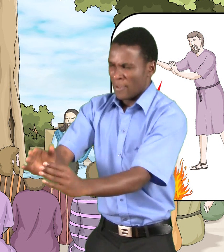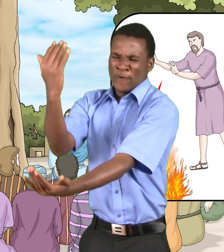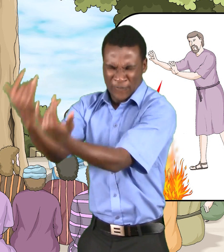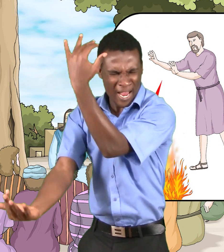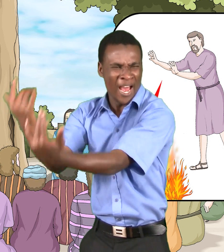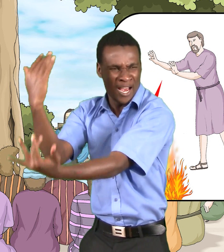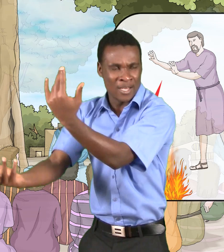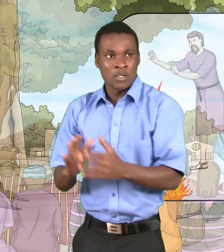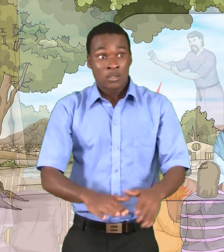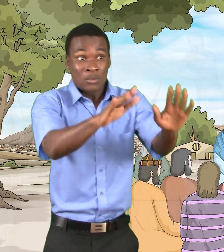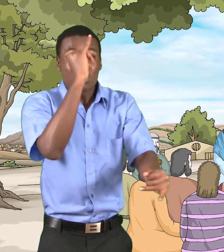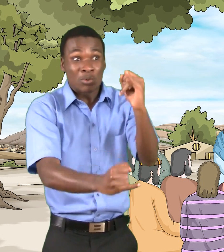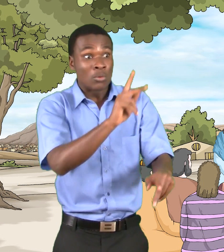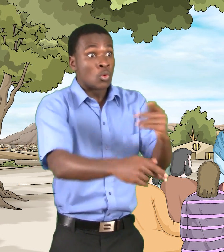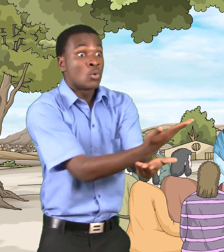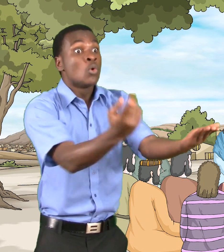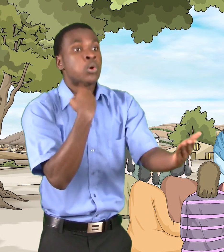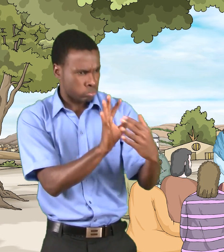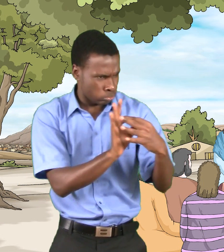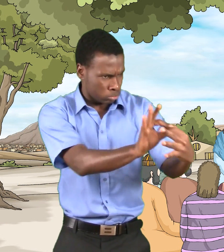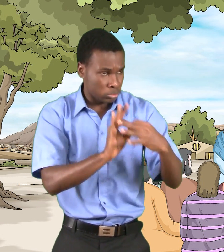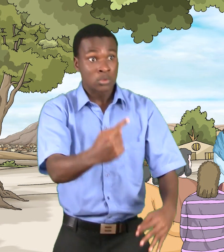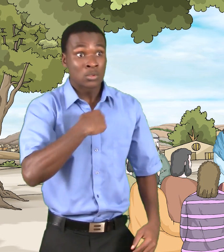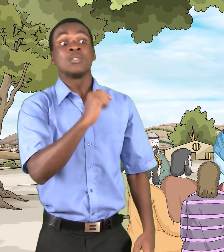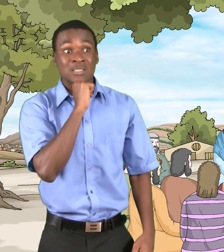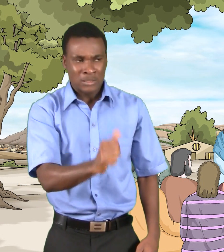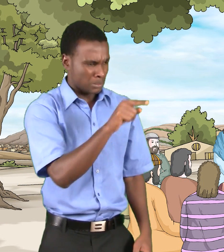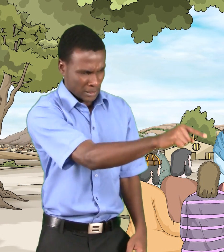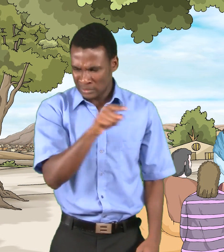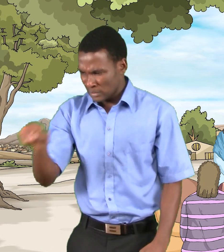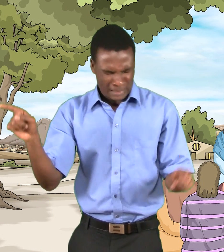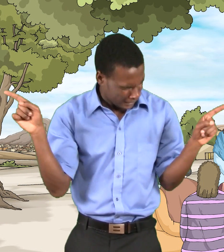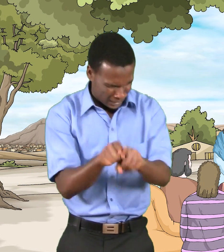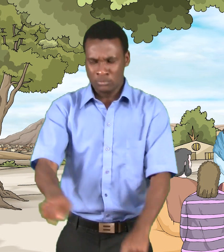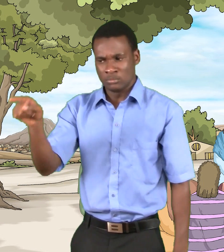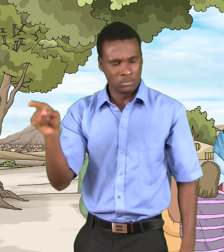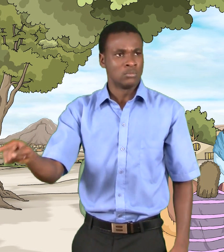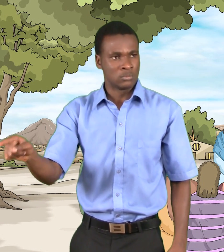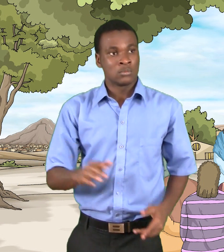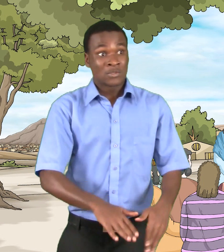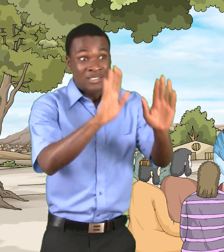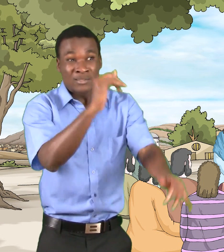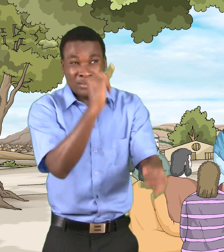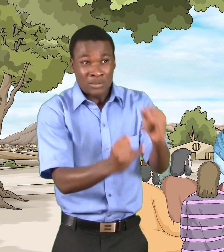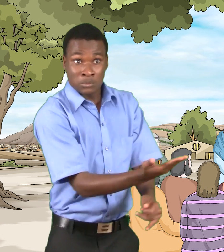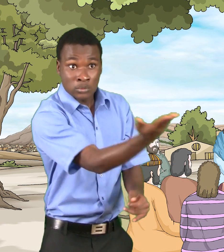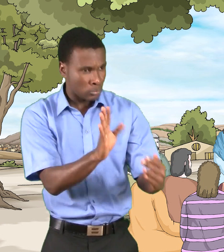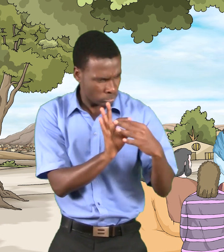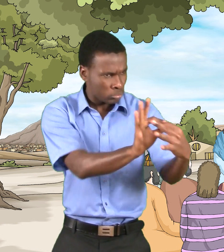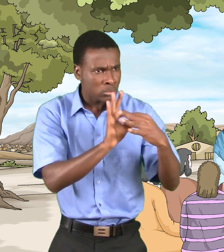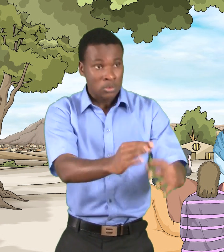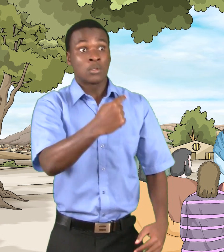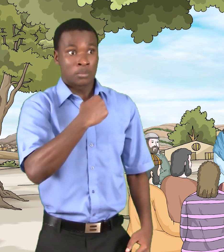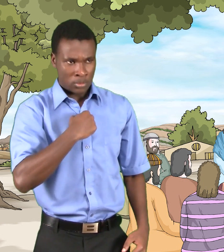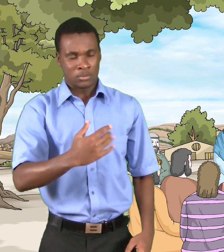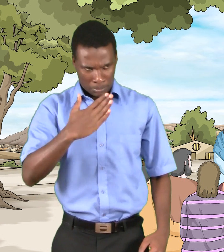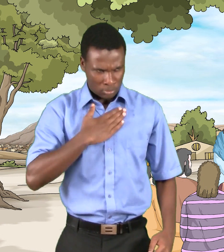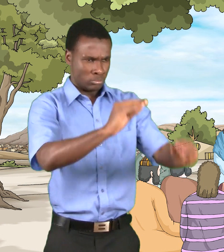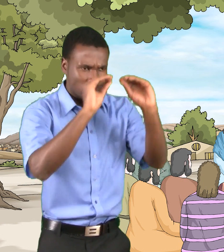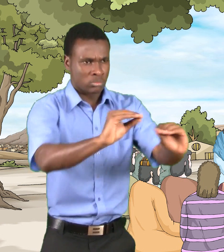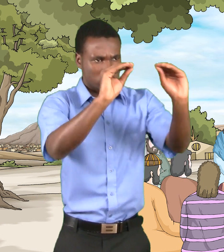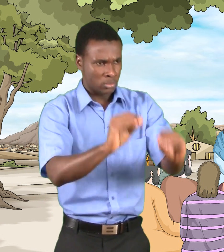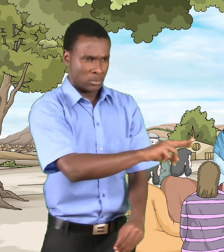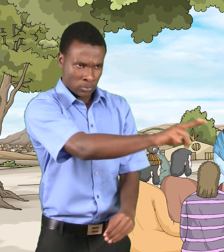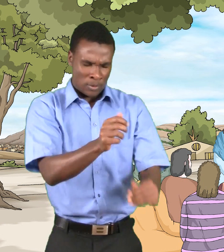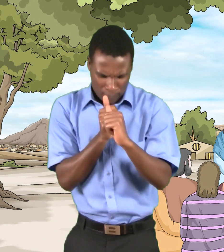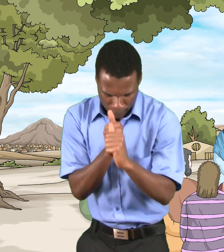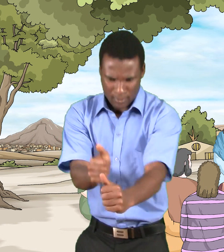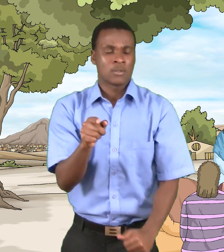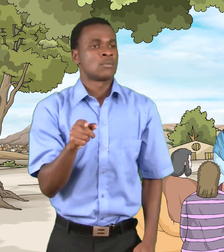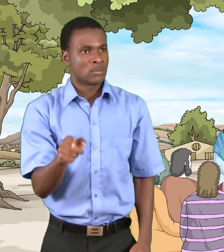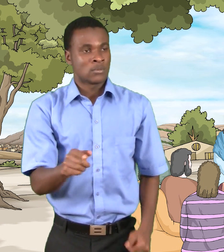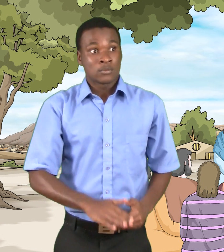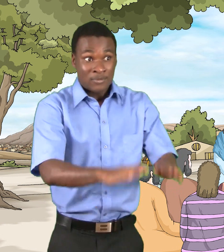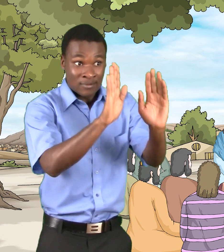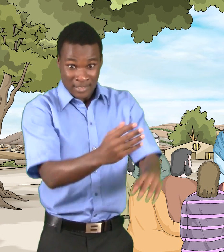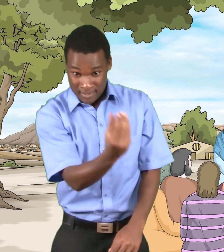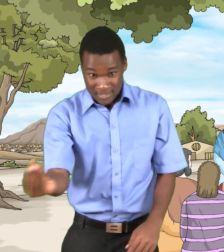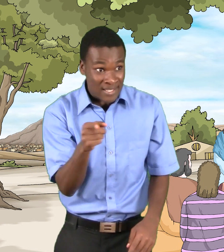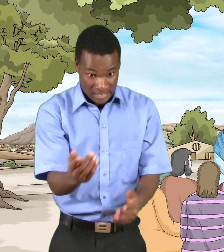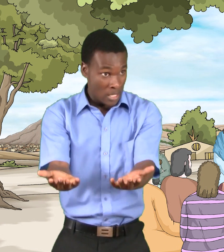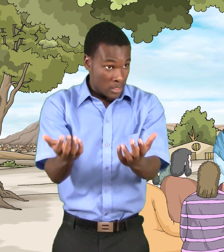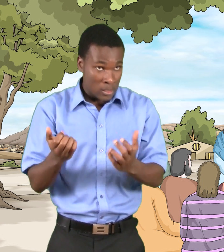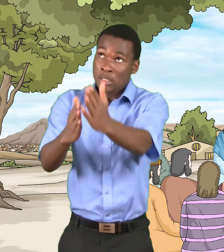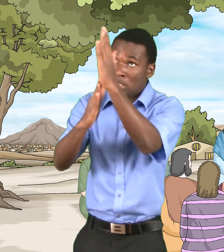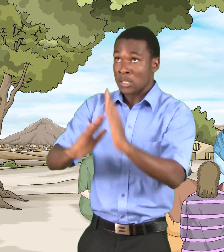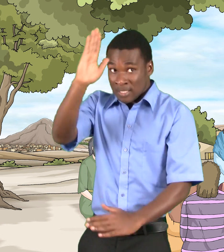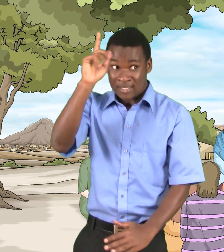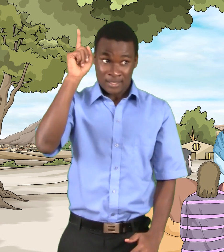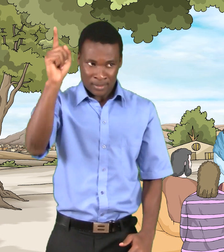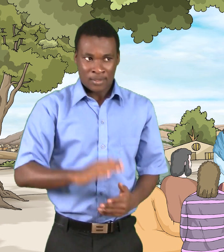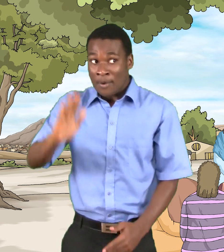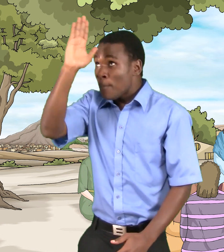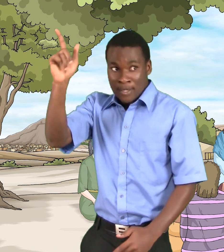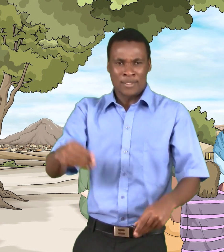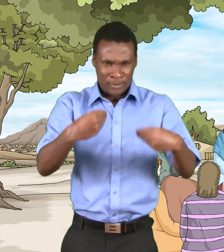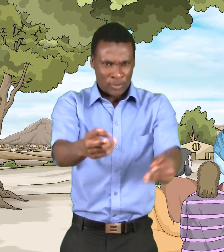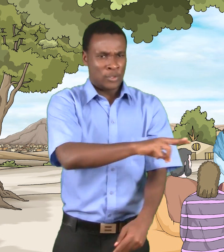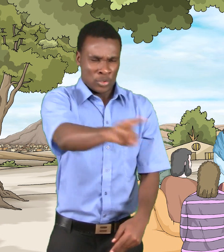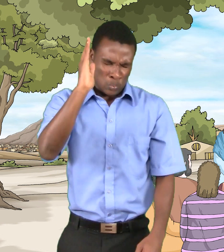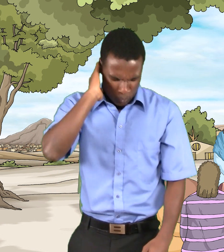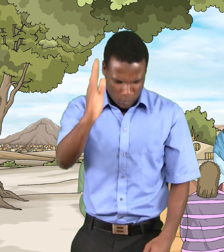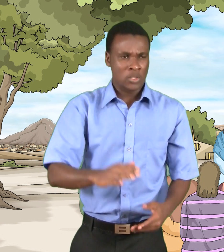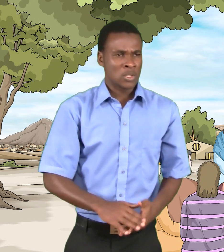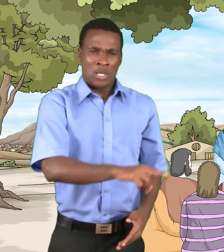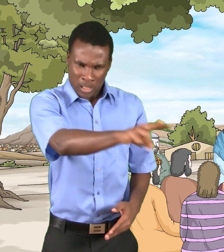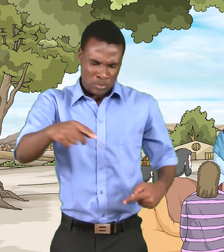If you remain in Me and My words remain in you, ask whatever you wish, and it will be done for you.